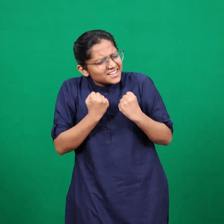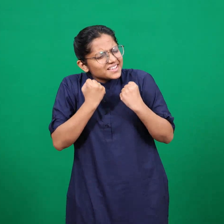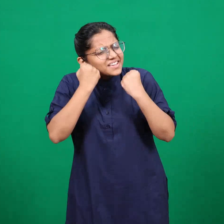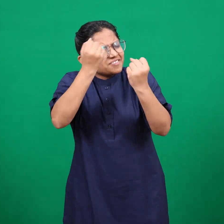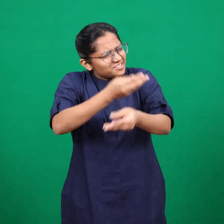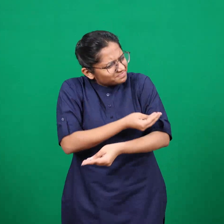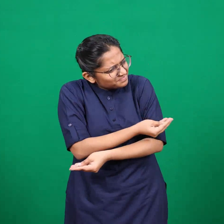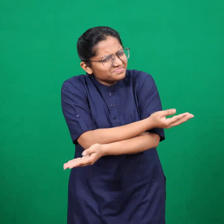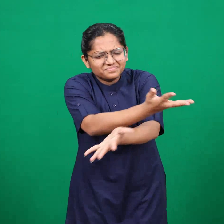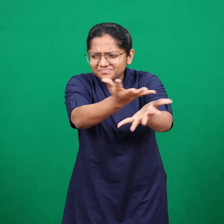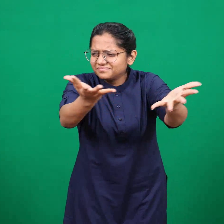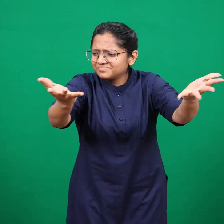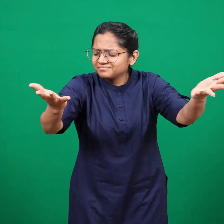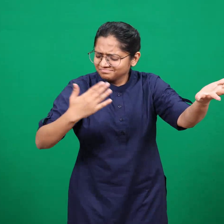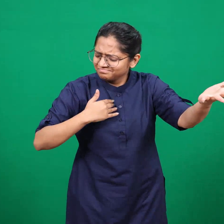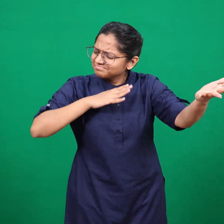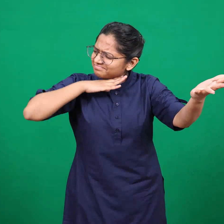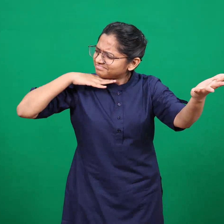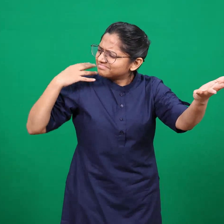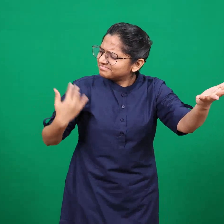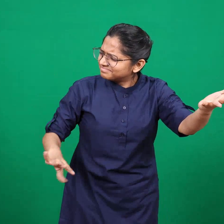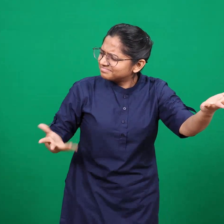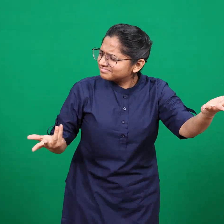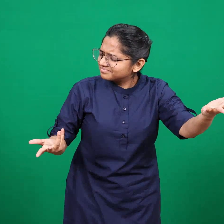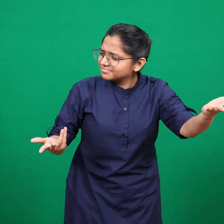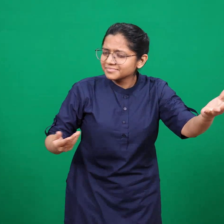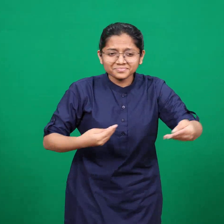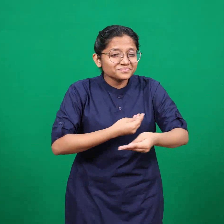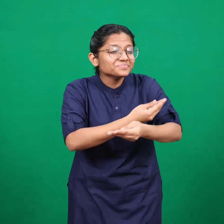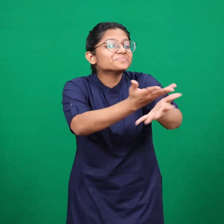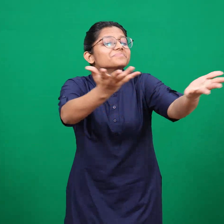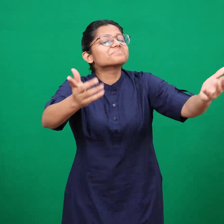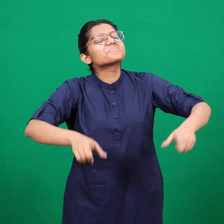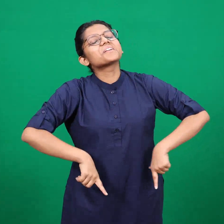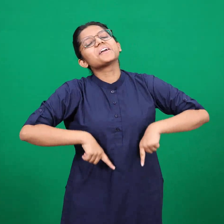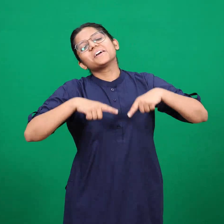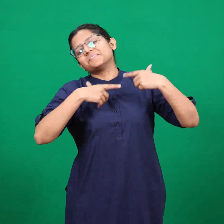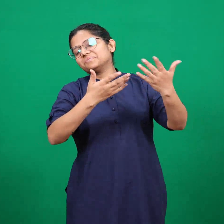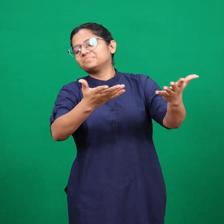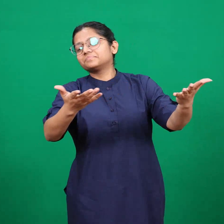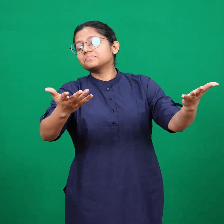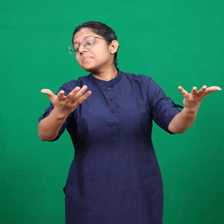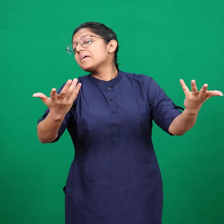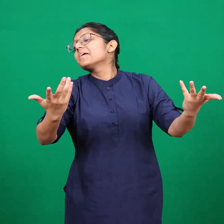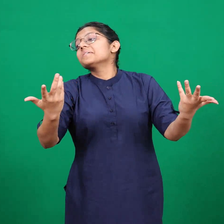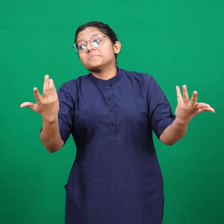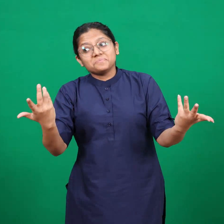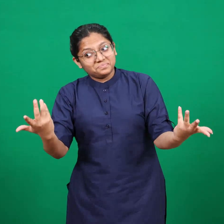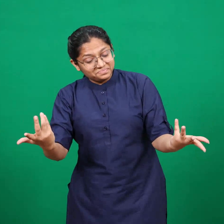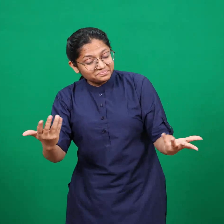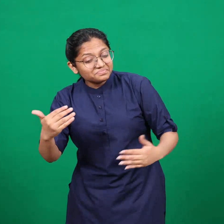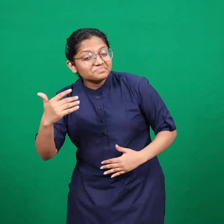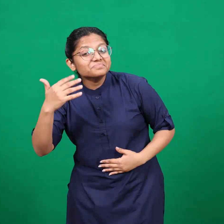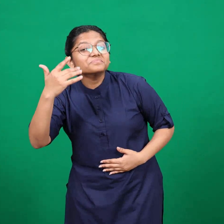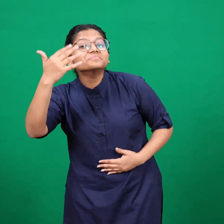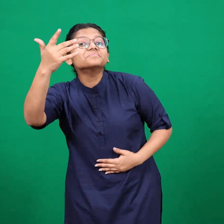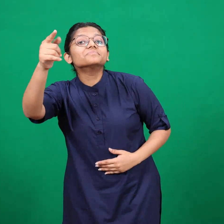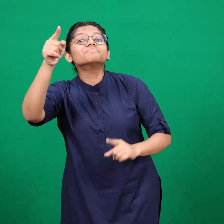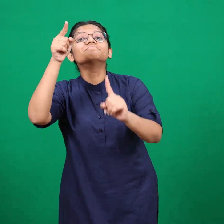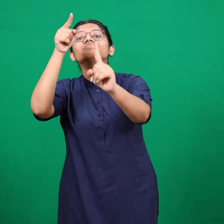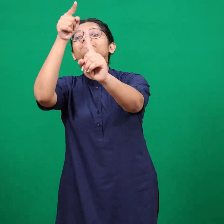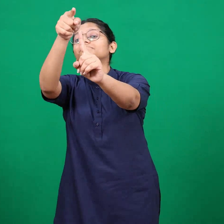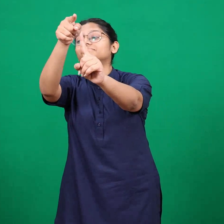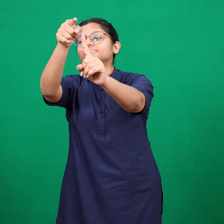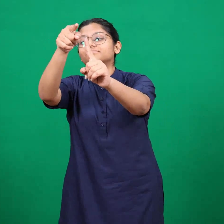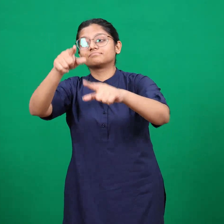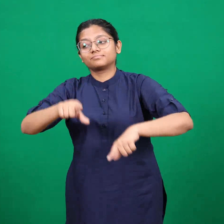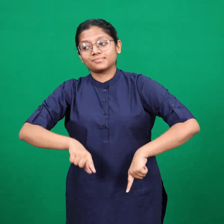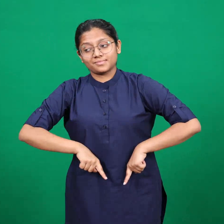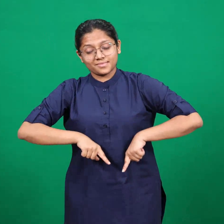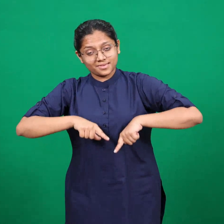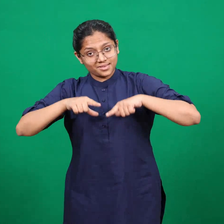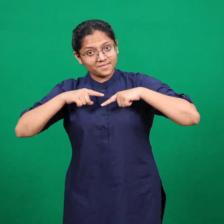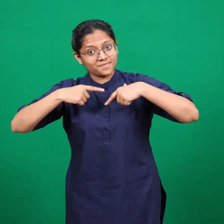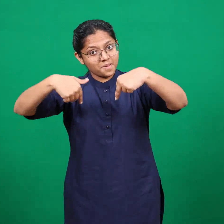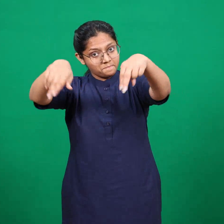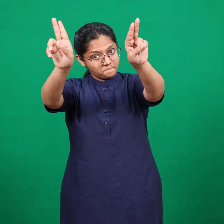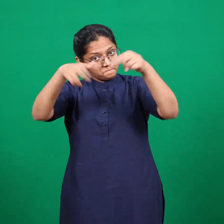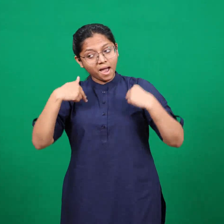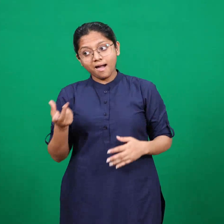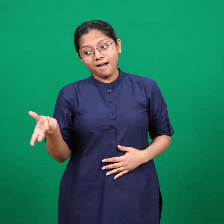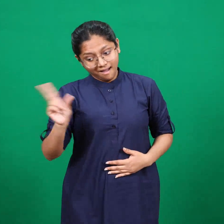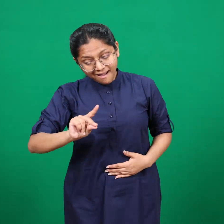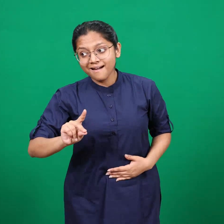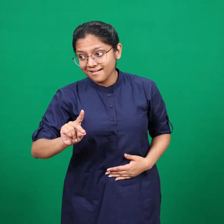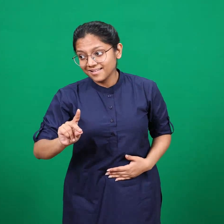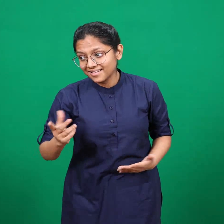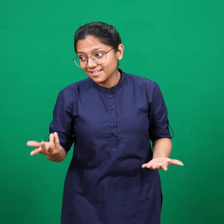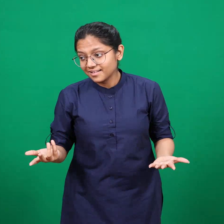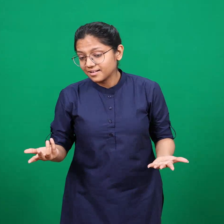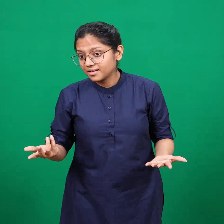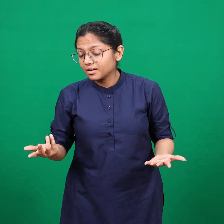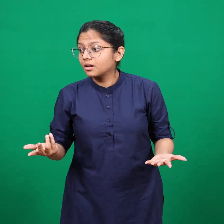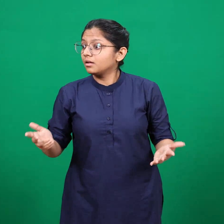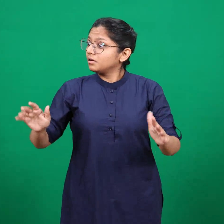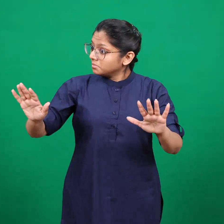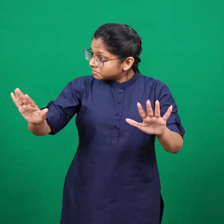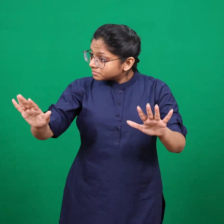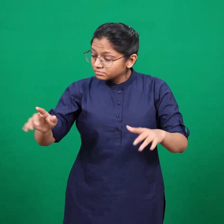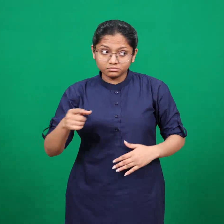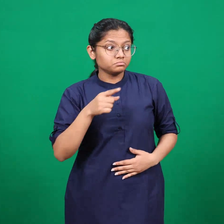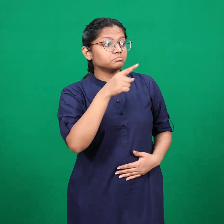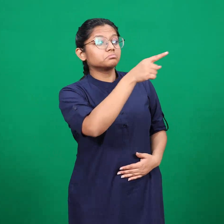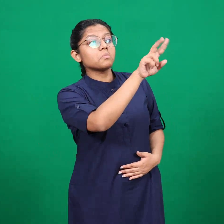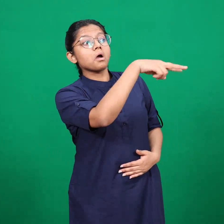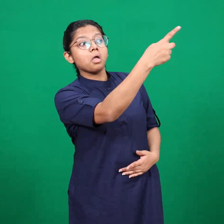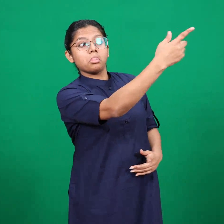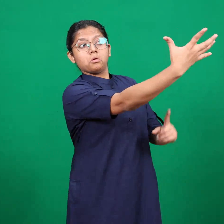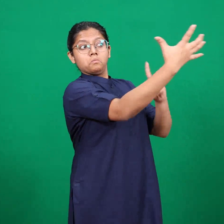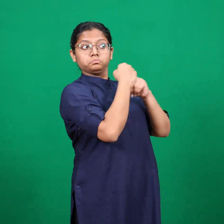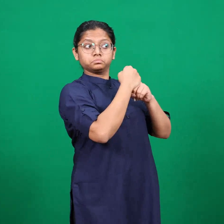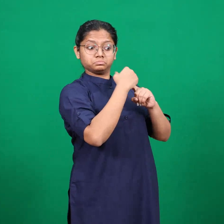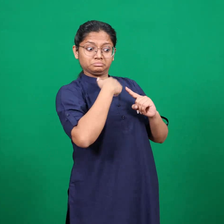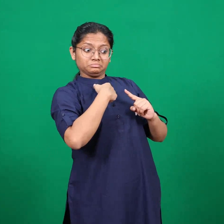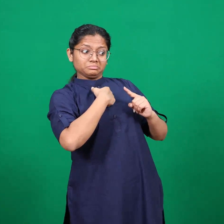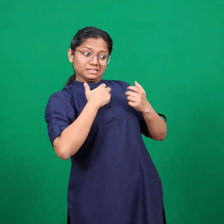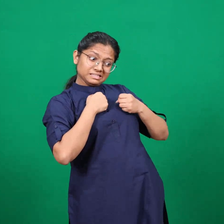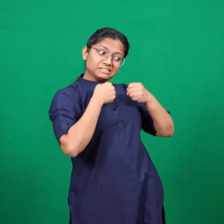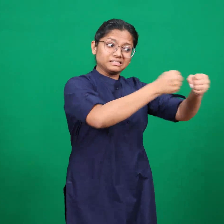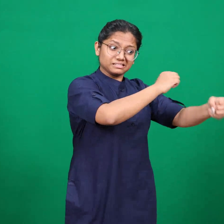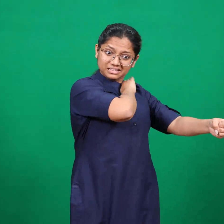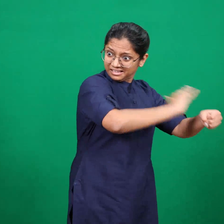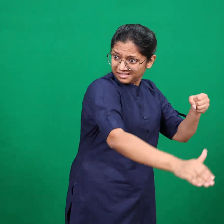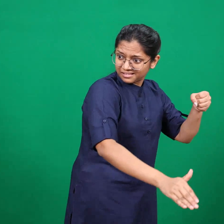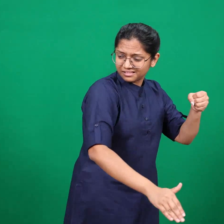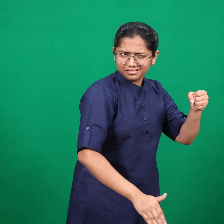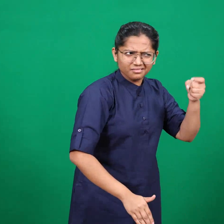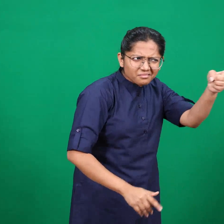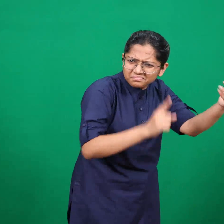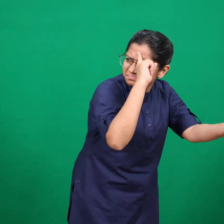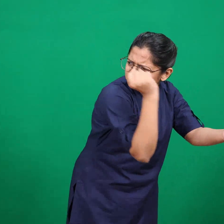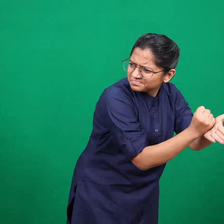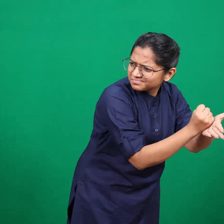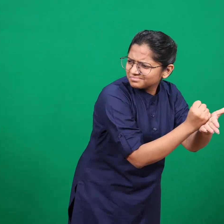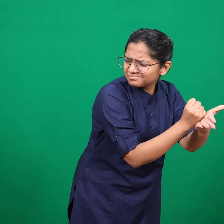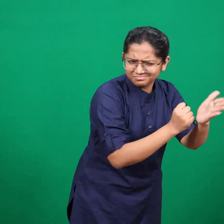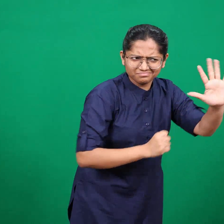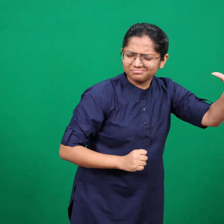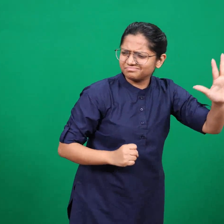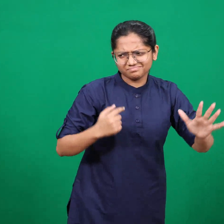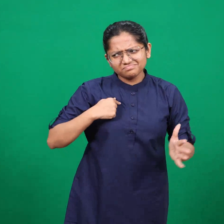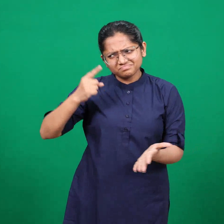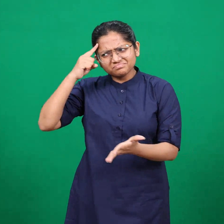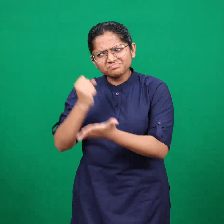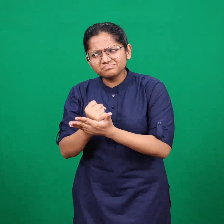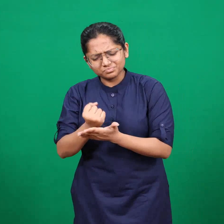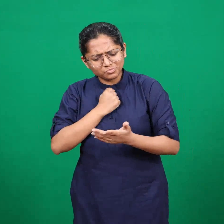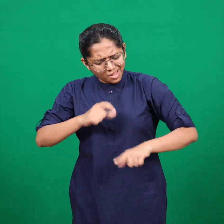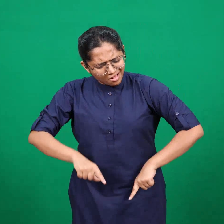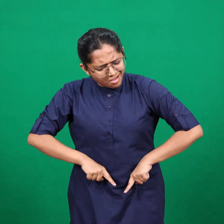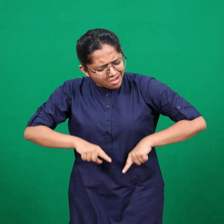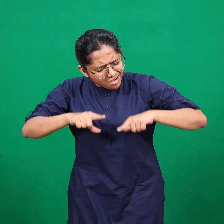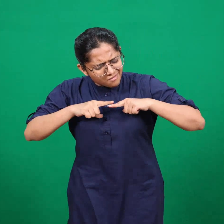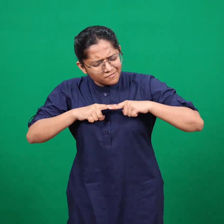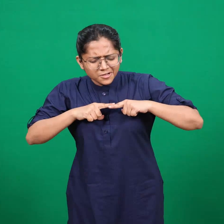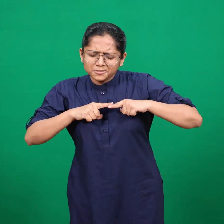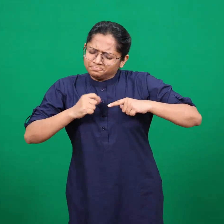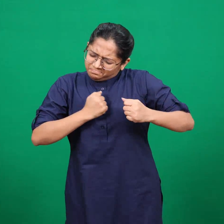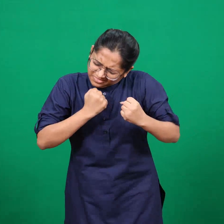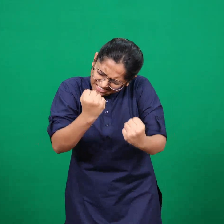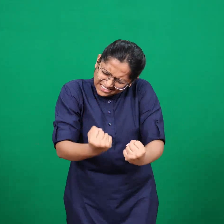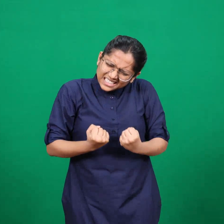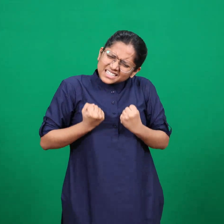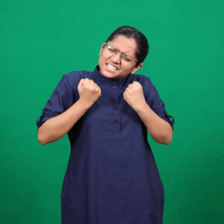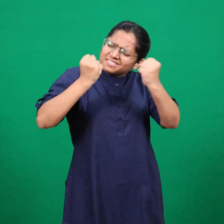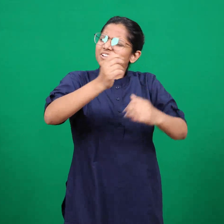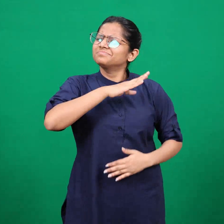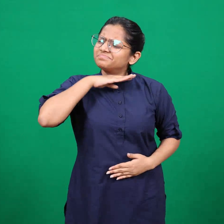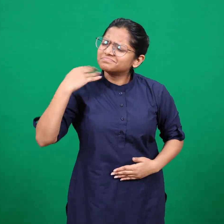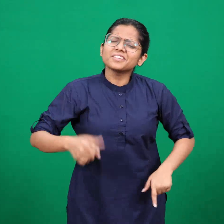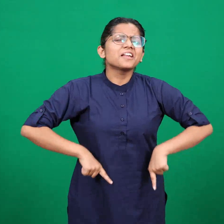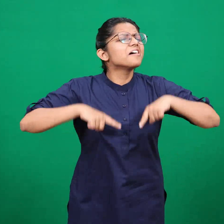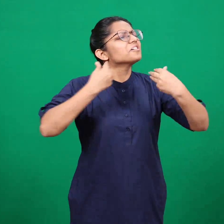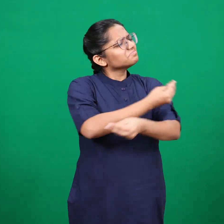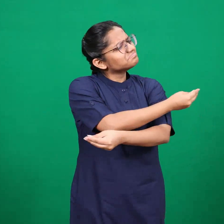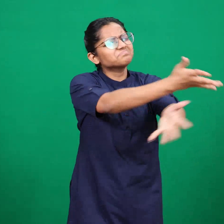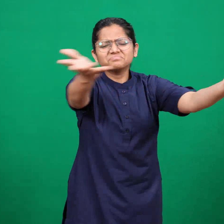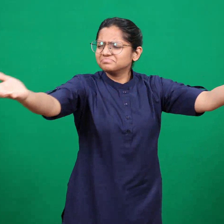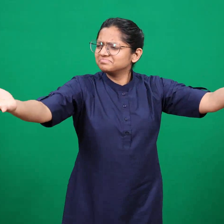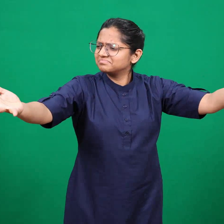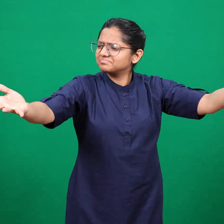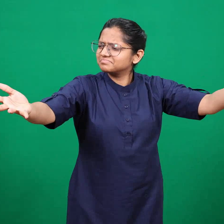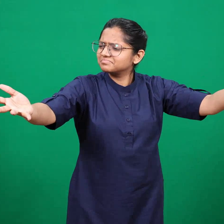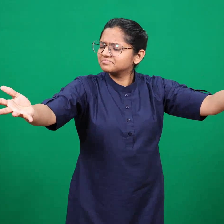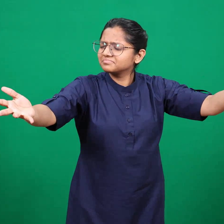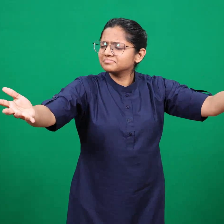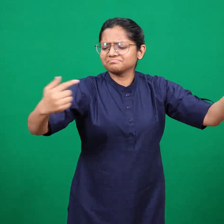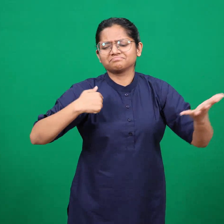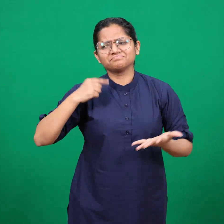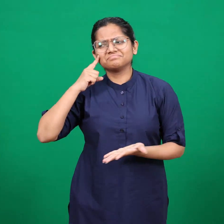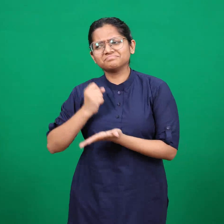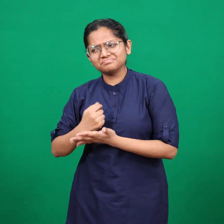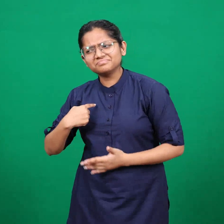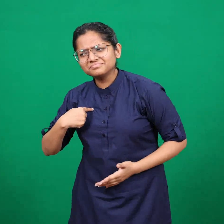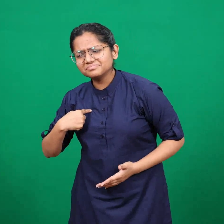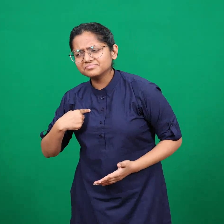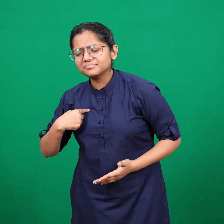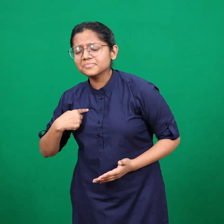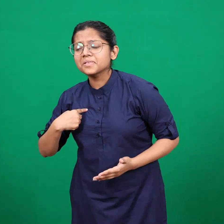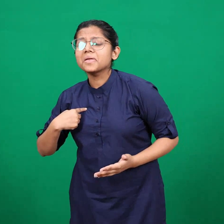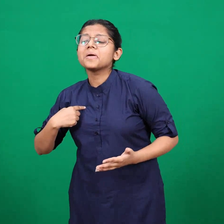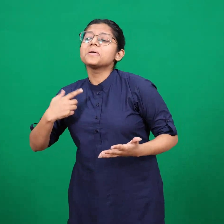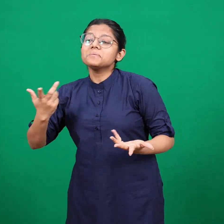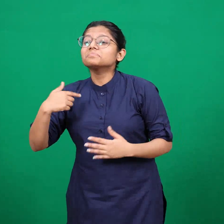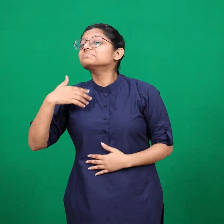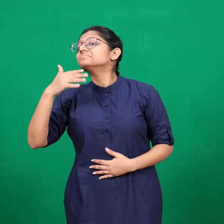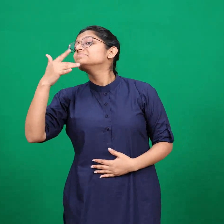No one takes it from Me, but I lay it down of My own accord. I have authority to lay it down and authority to take it up again.